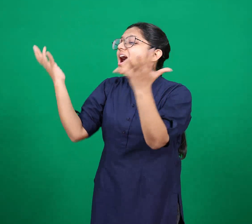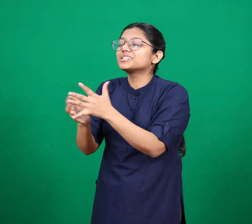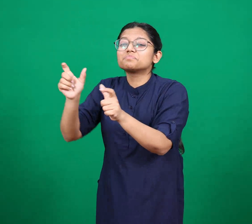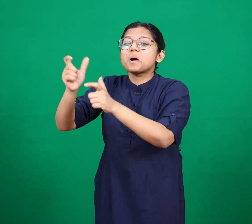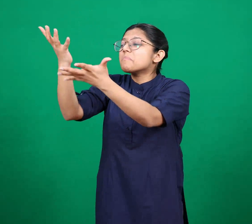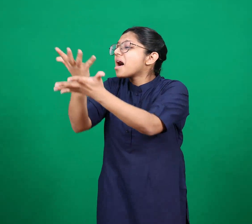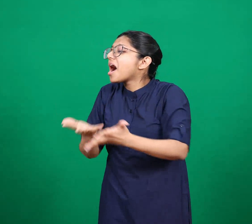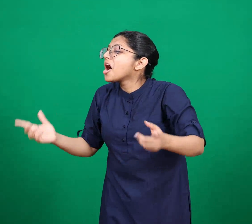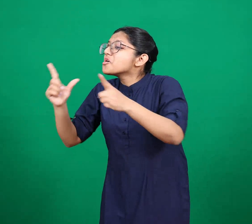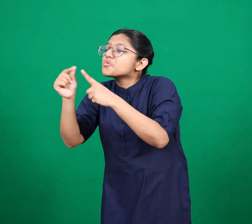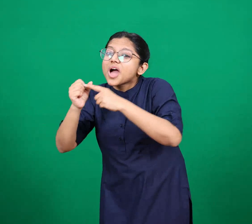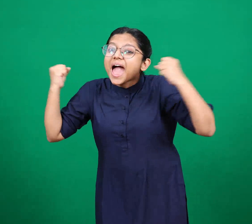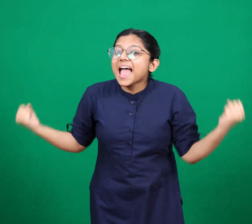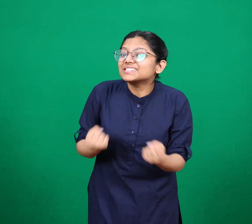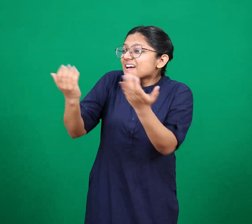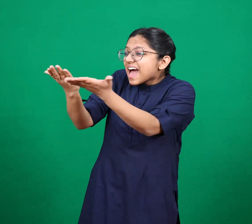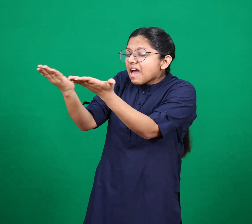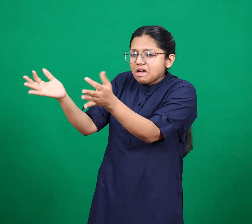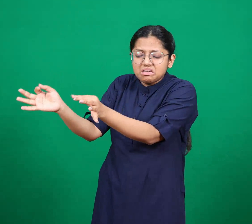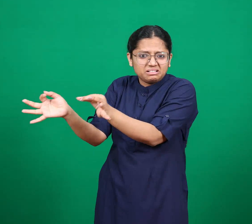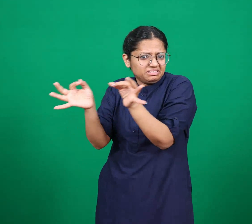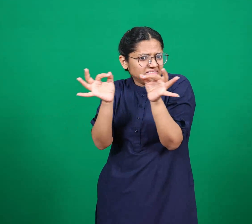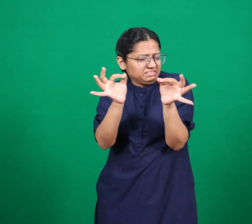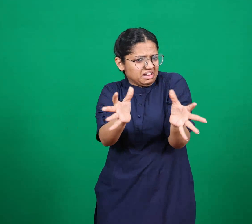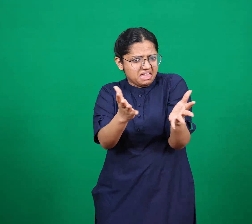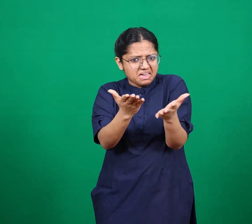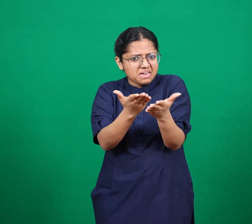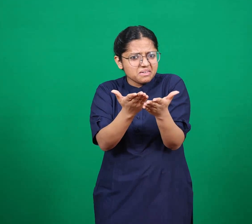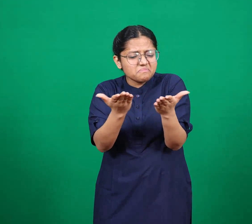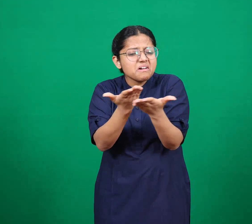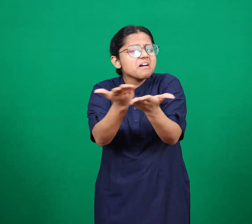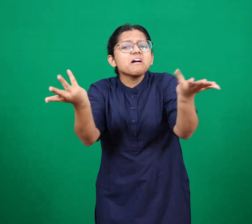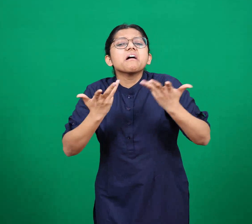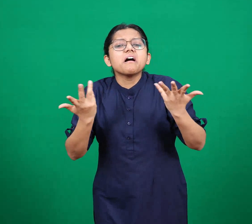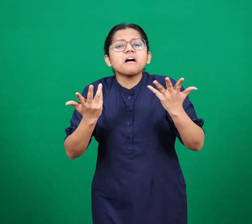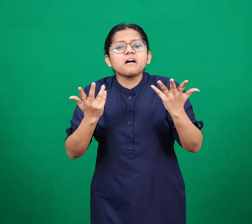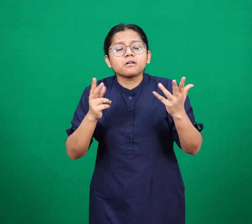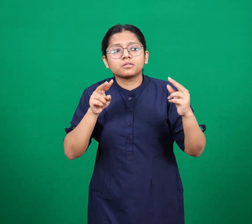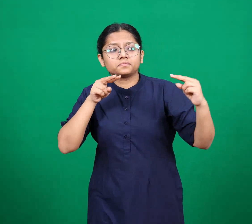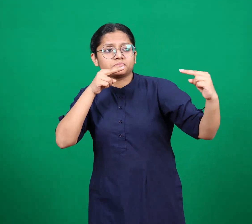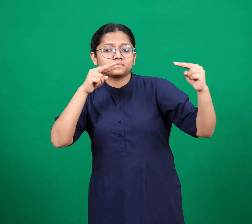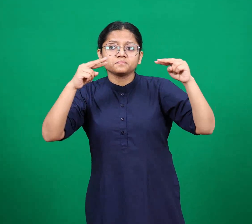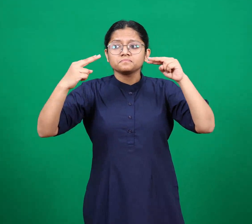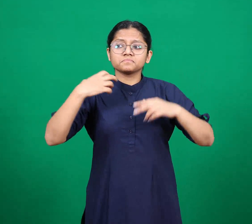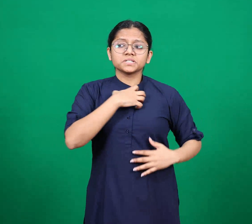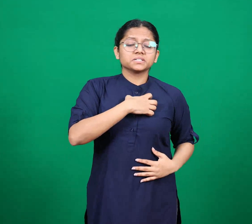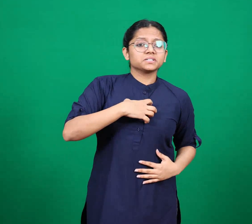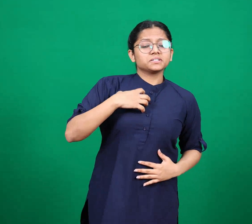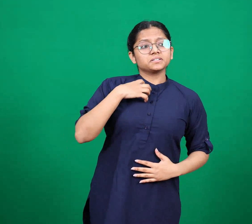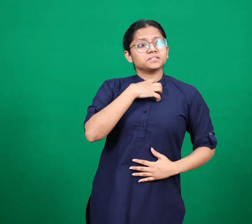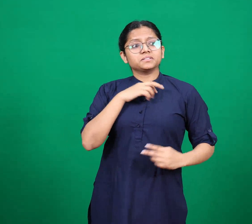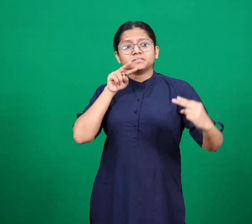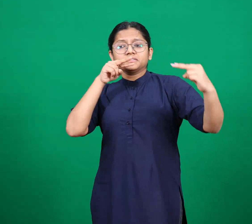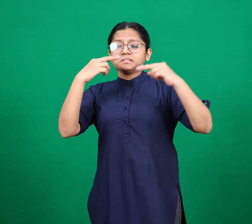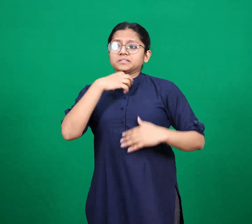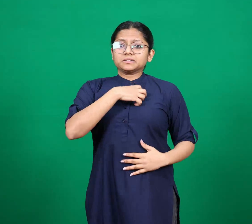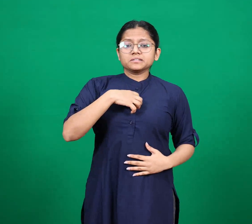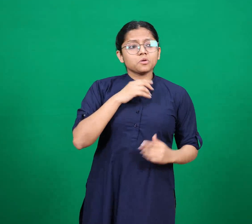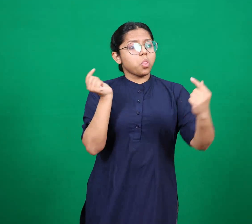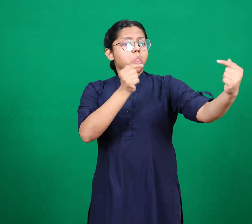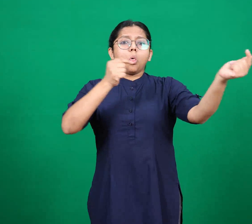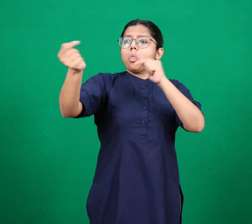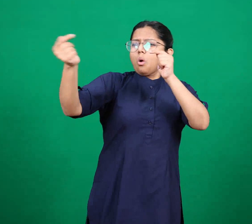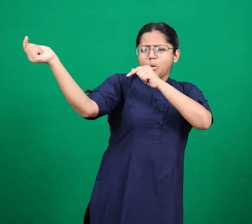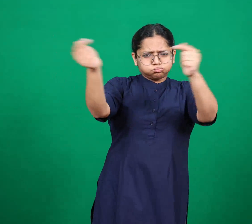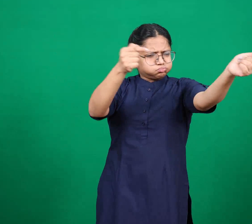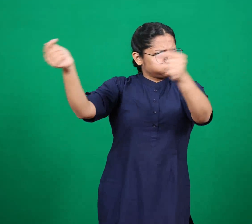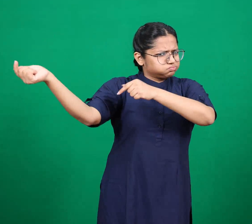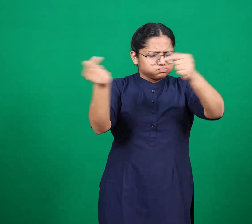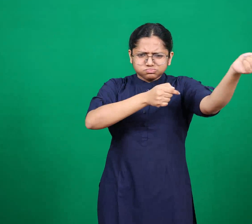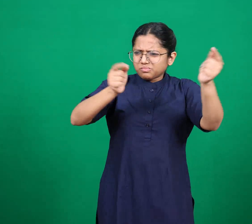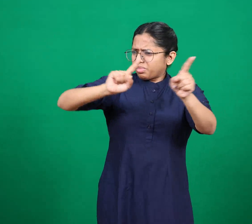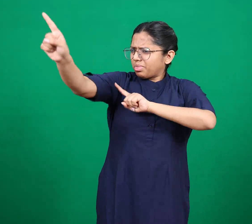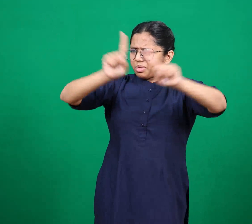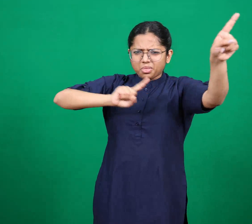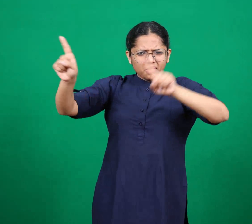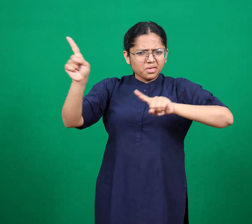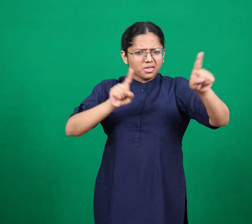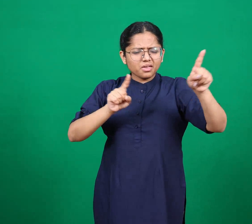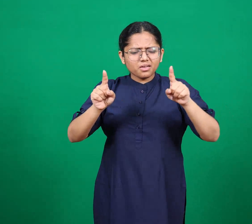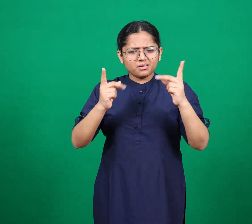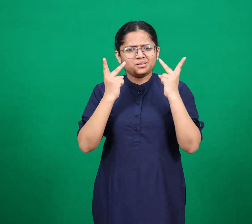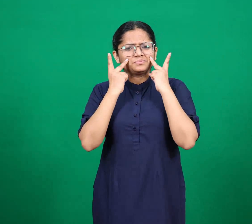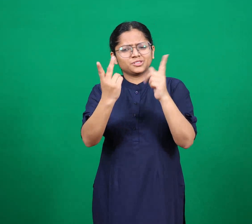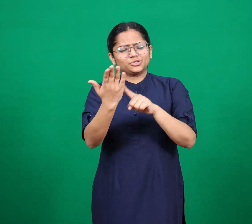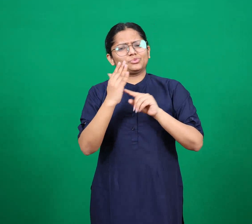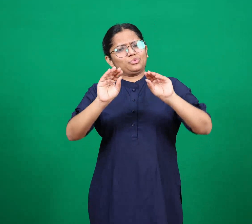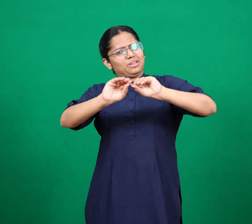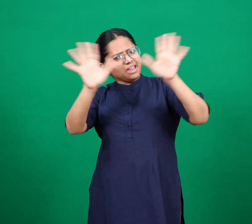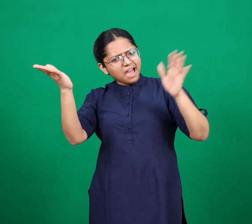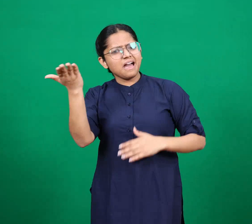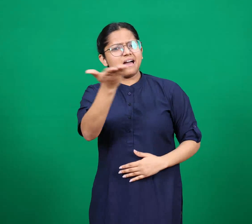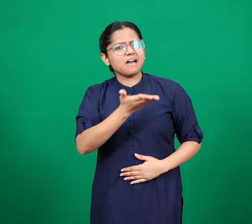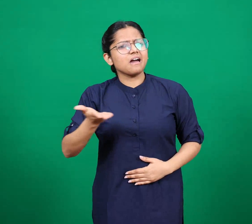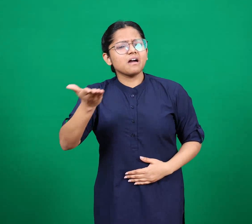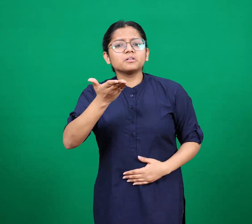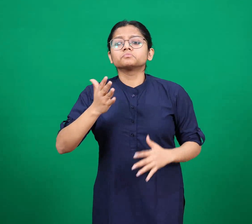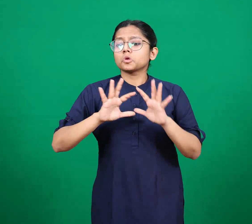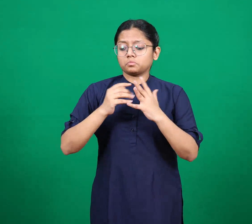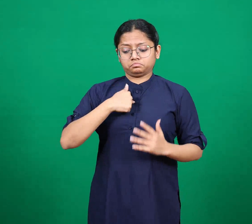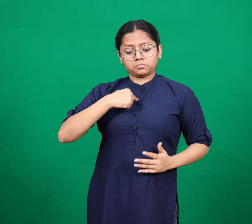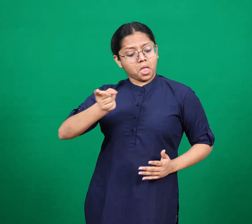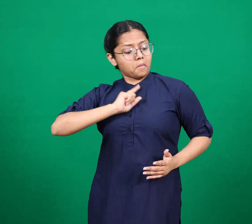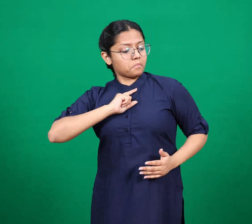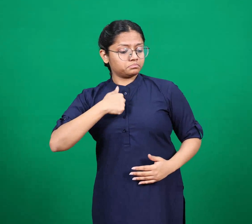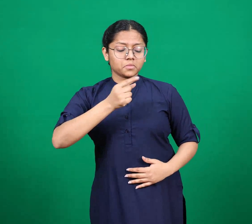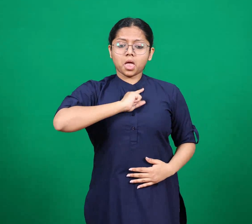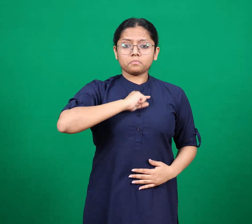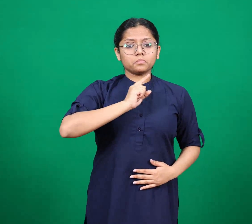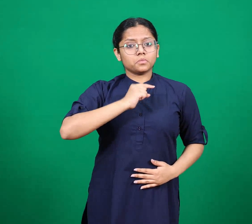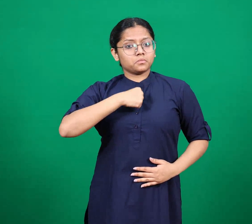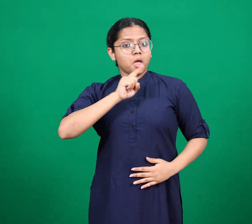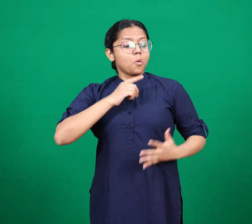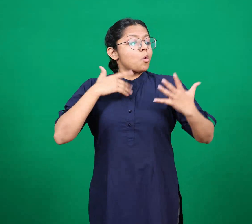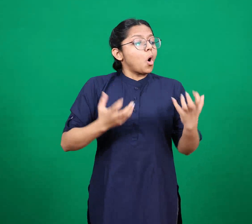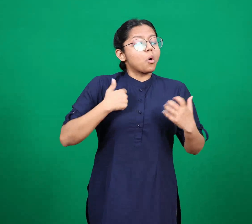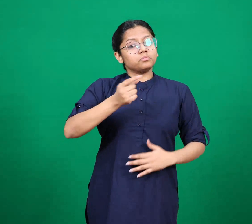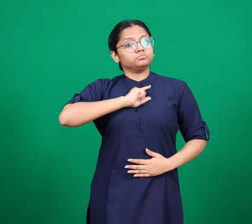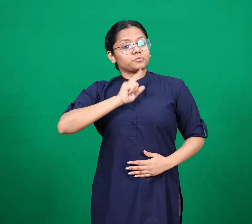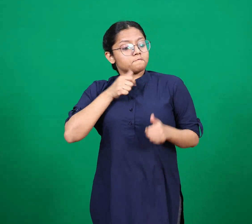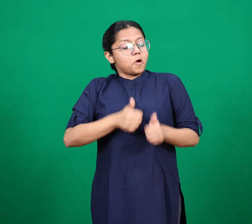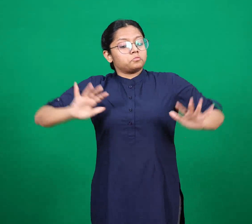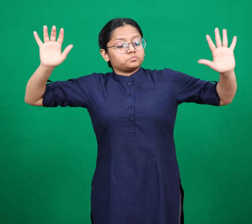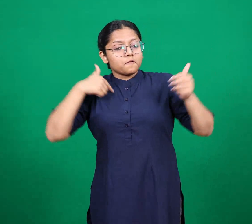Are you not walking in the way of man?